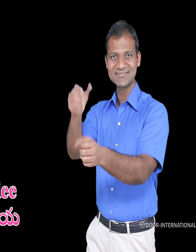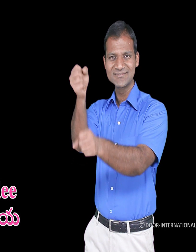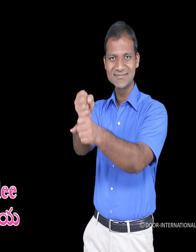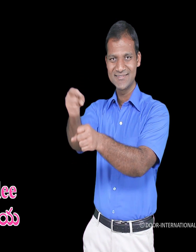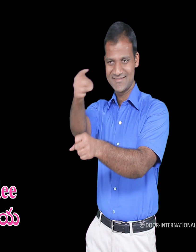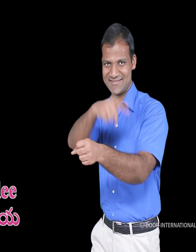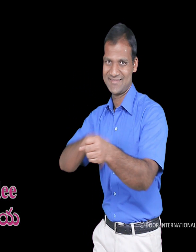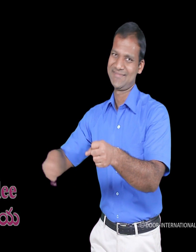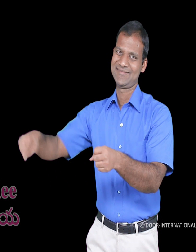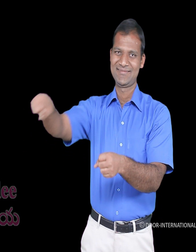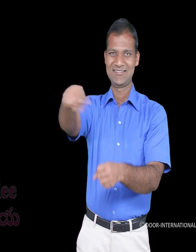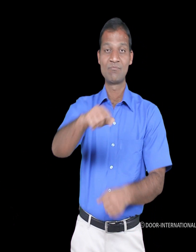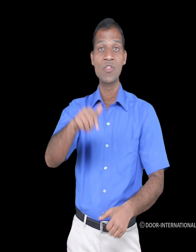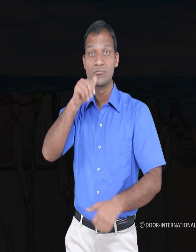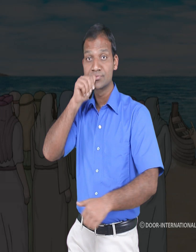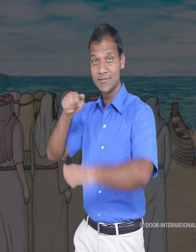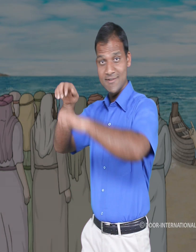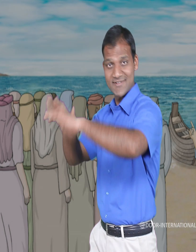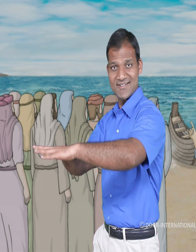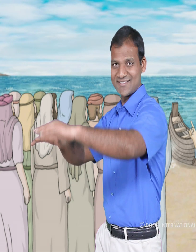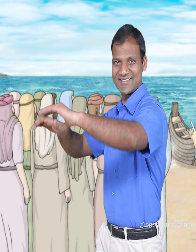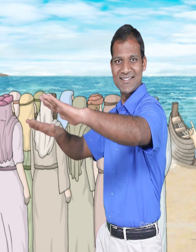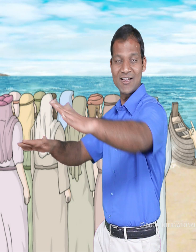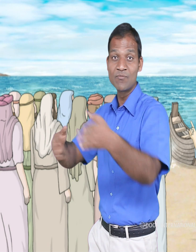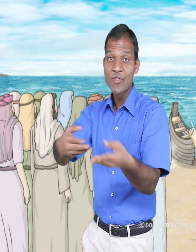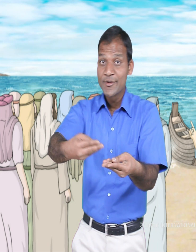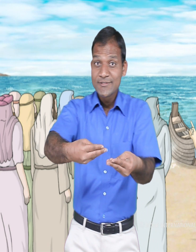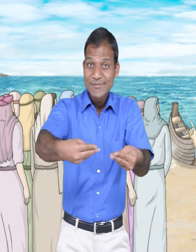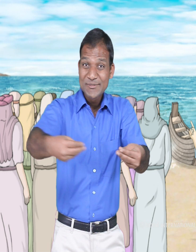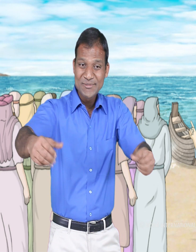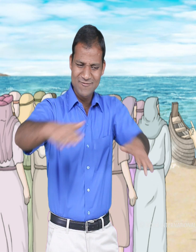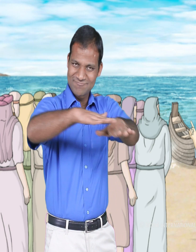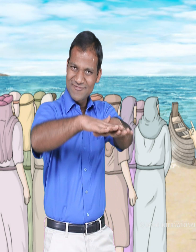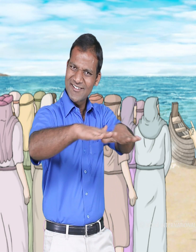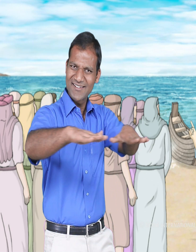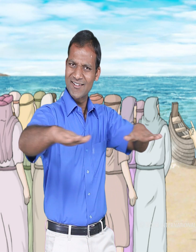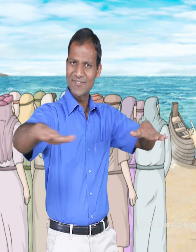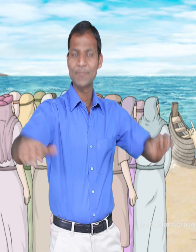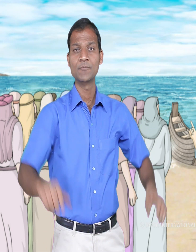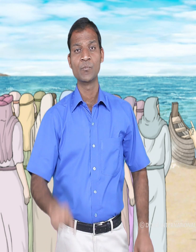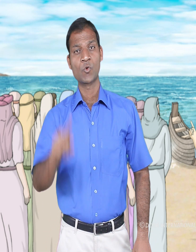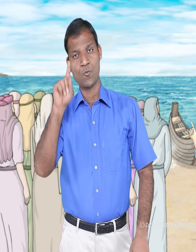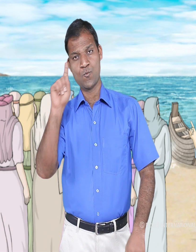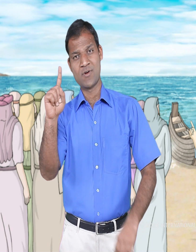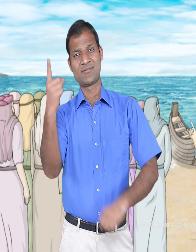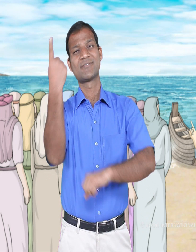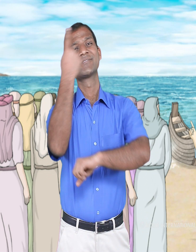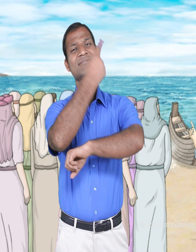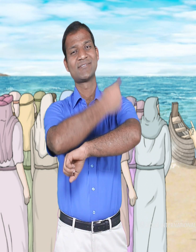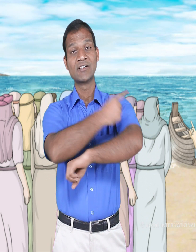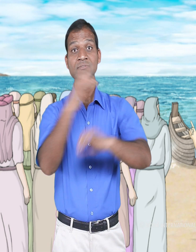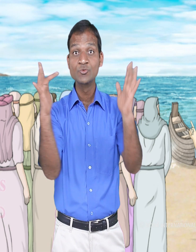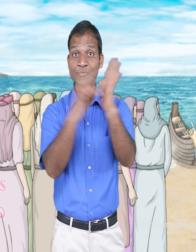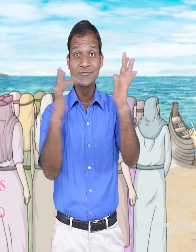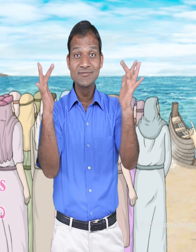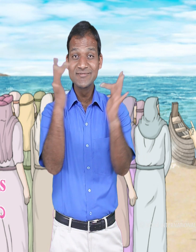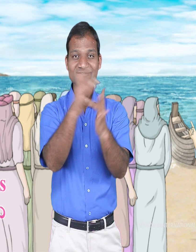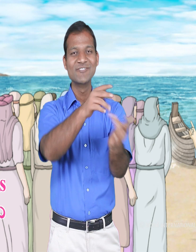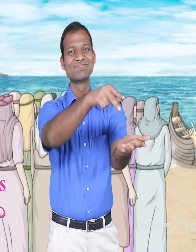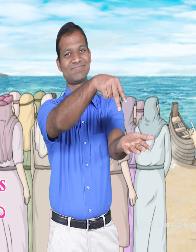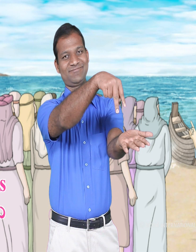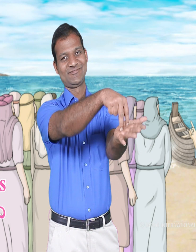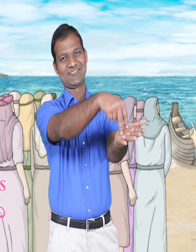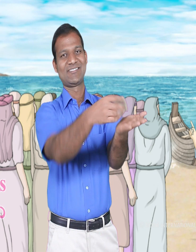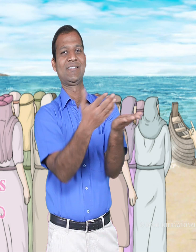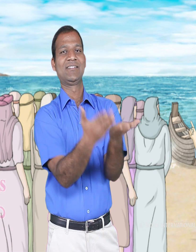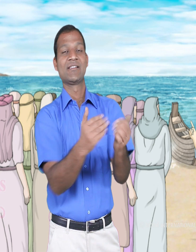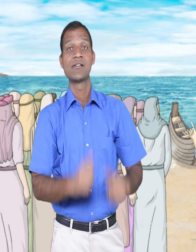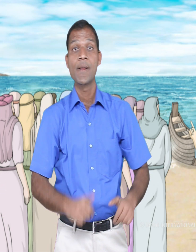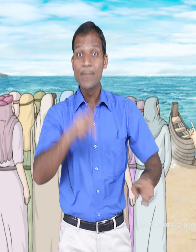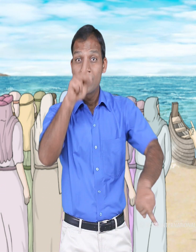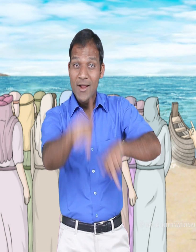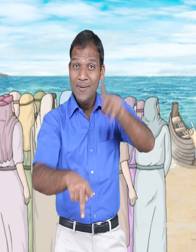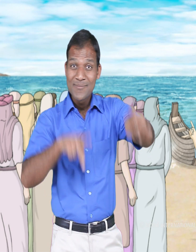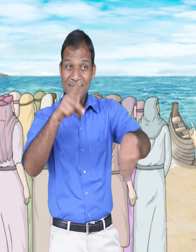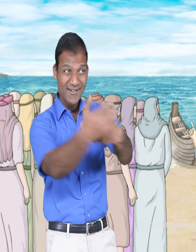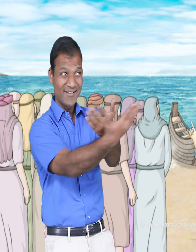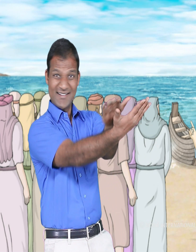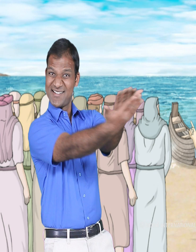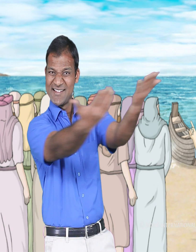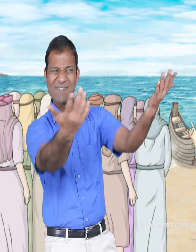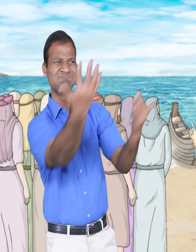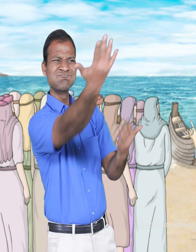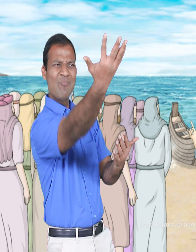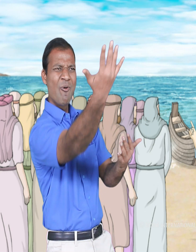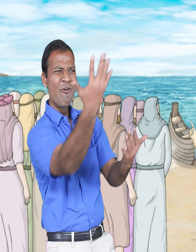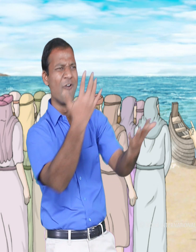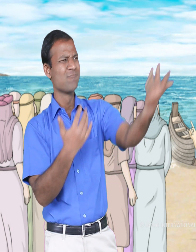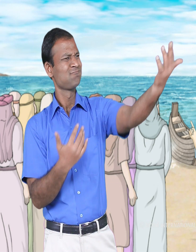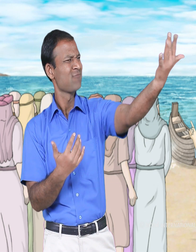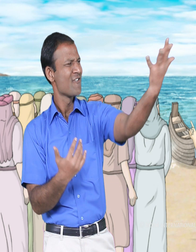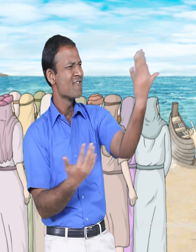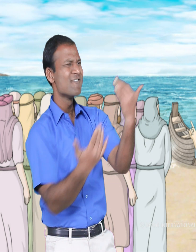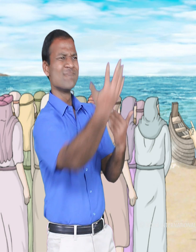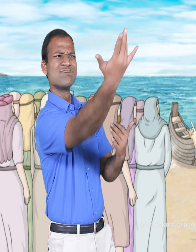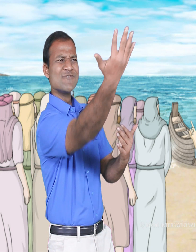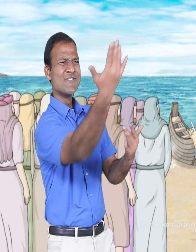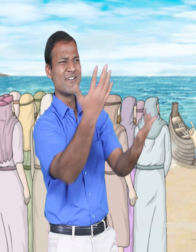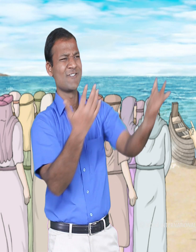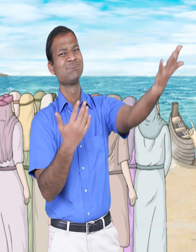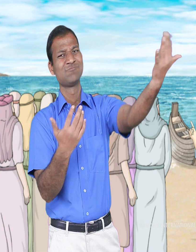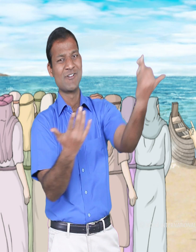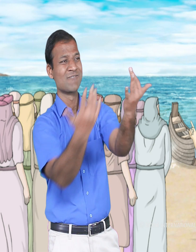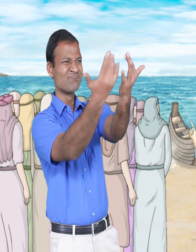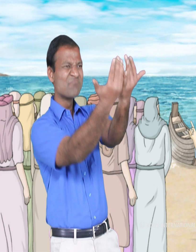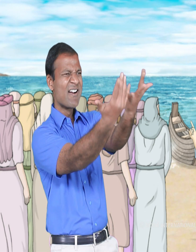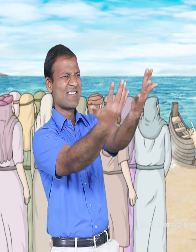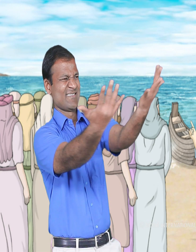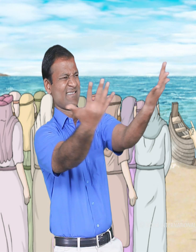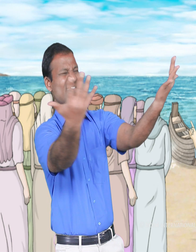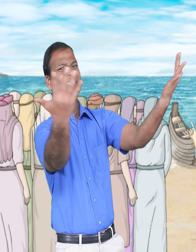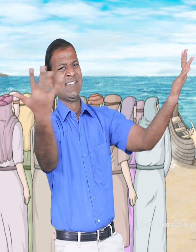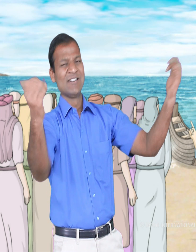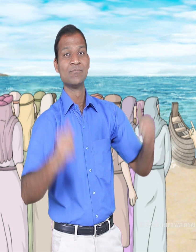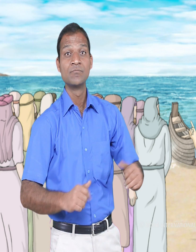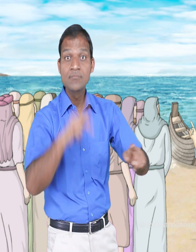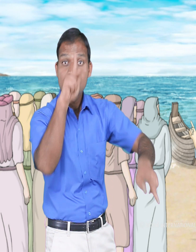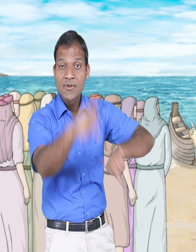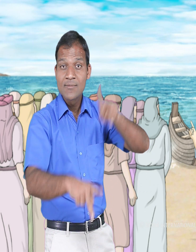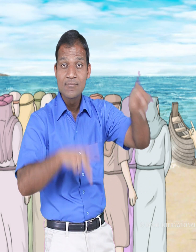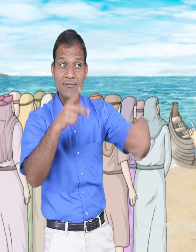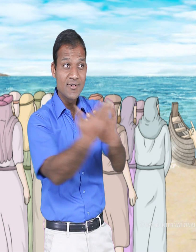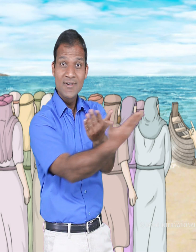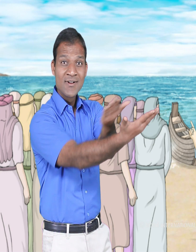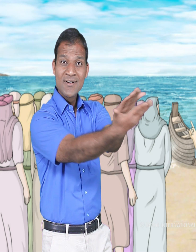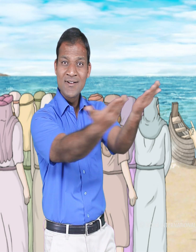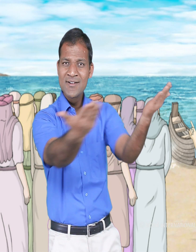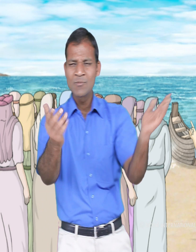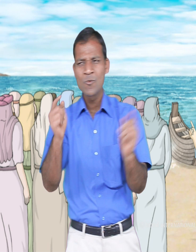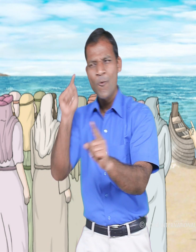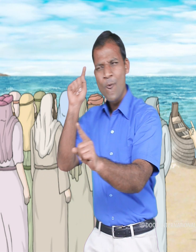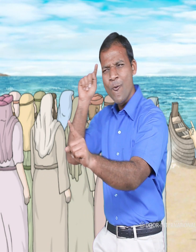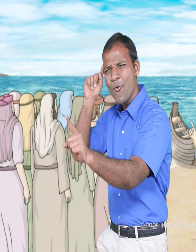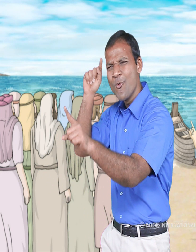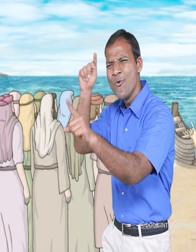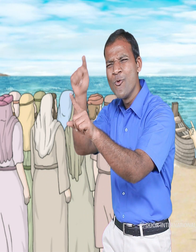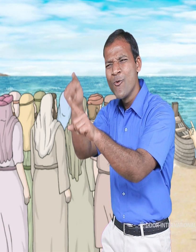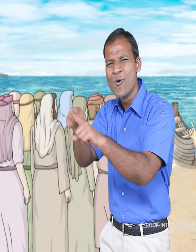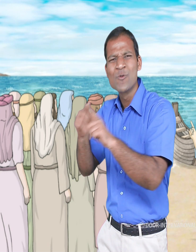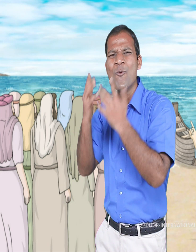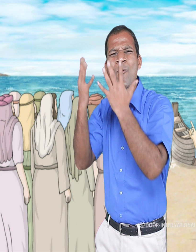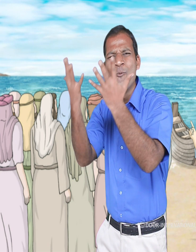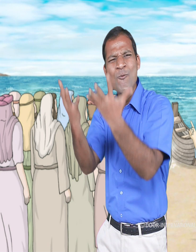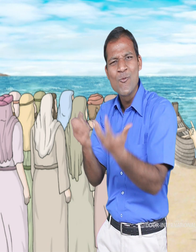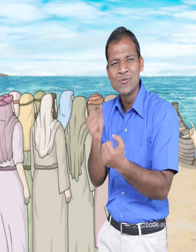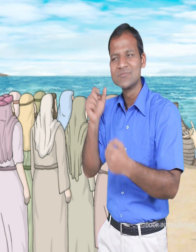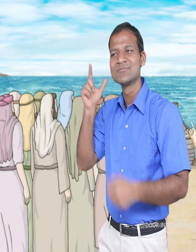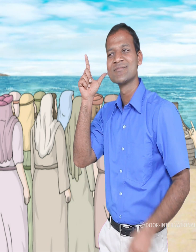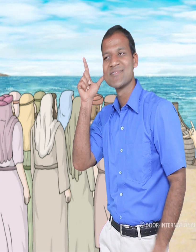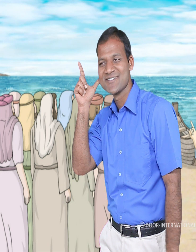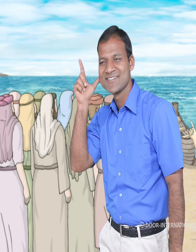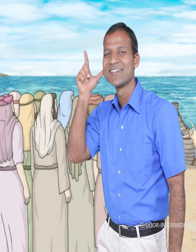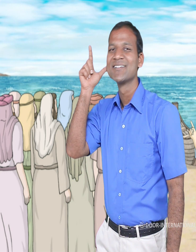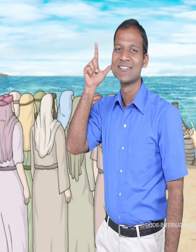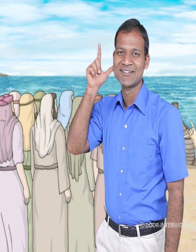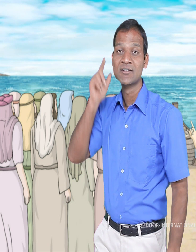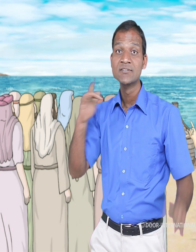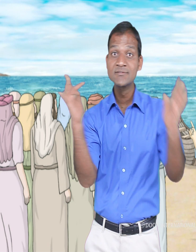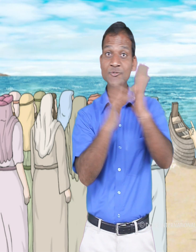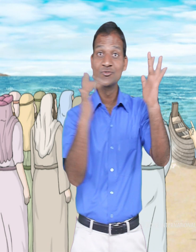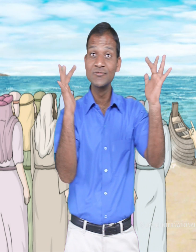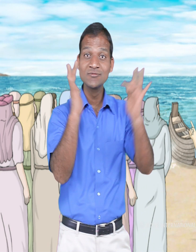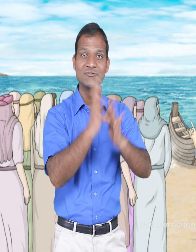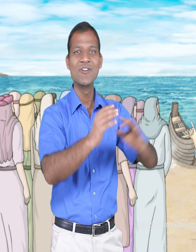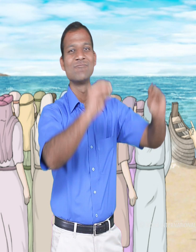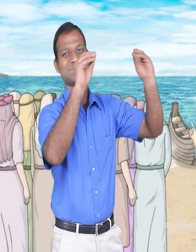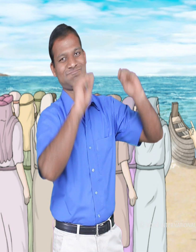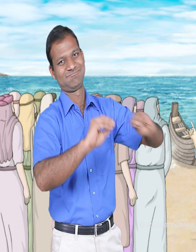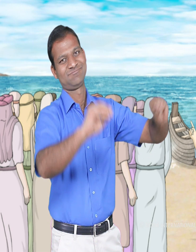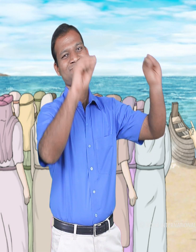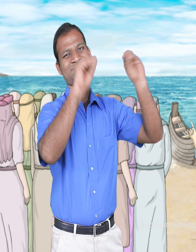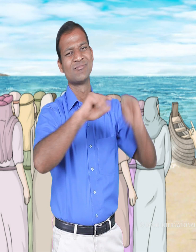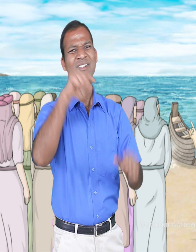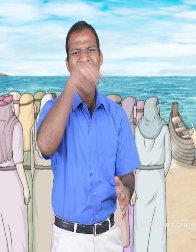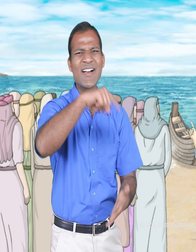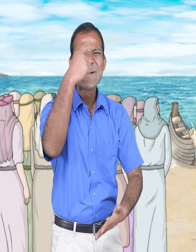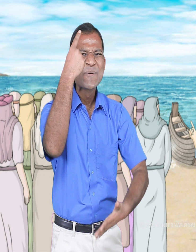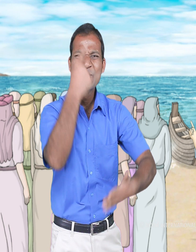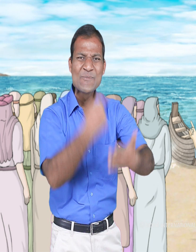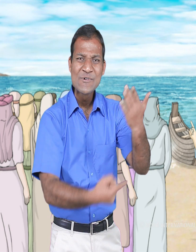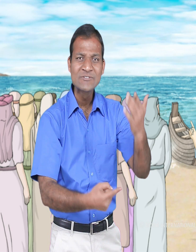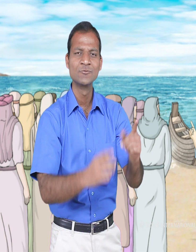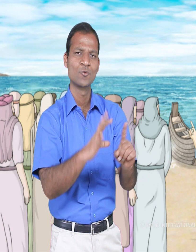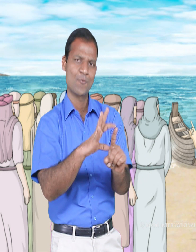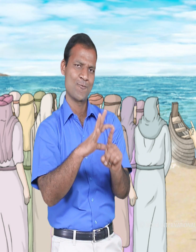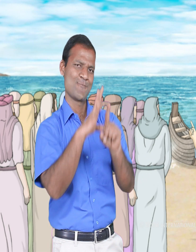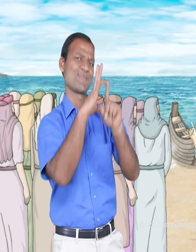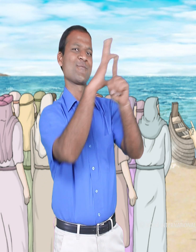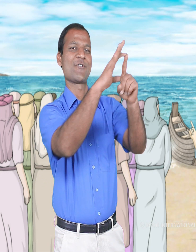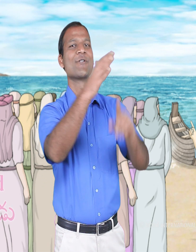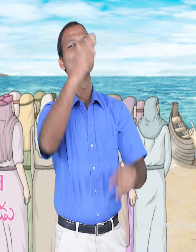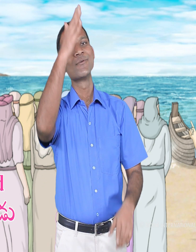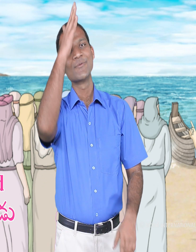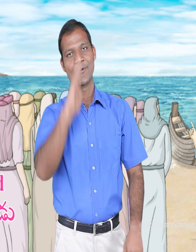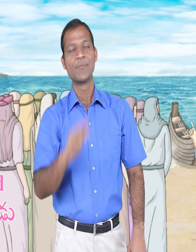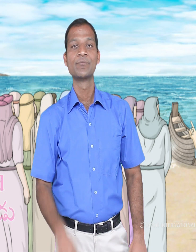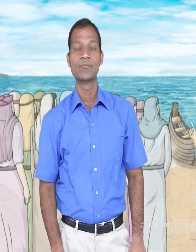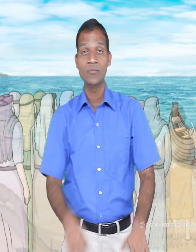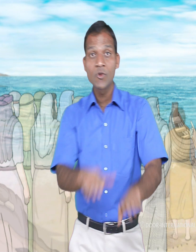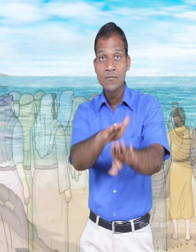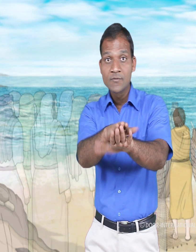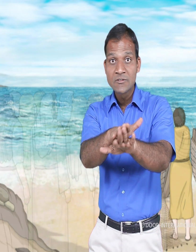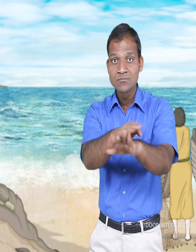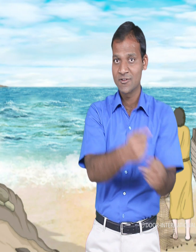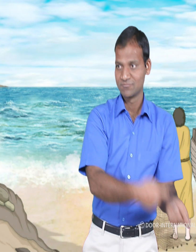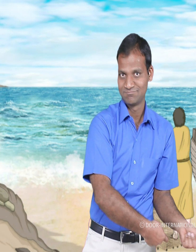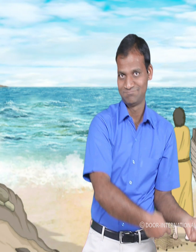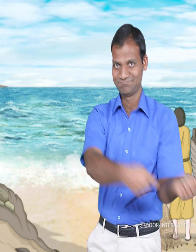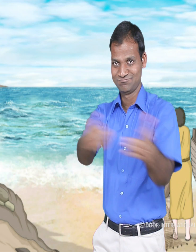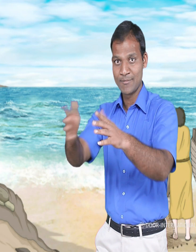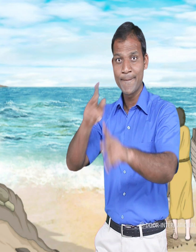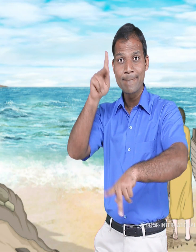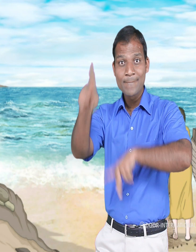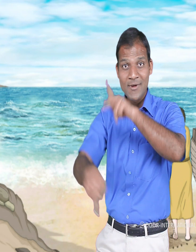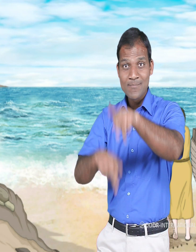On one occasion, while Jesus was standing by the Lake of Gennesaret with the crowd pressing in on Him to hear the word of God, He saw two boats at the edge of the lake.